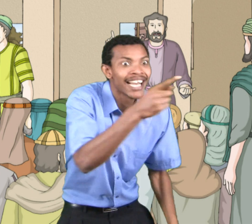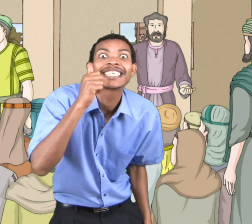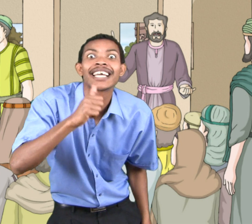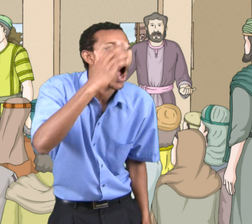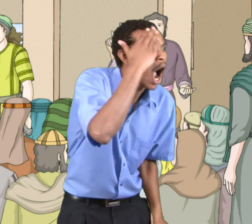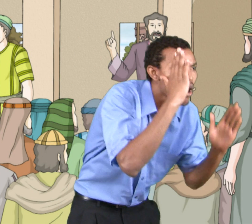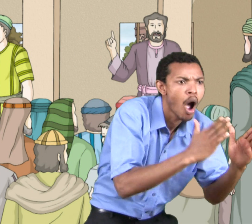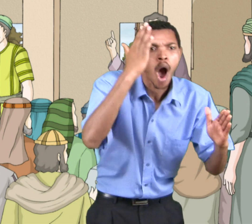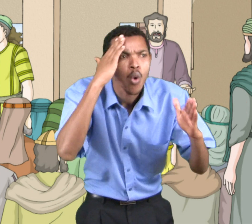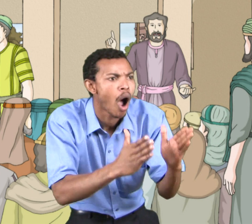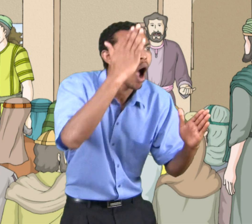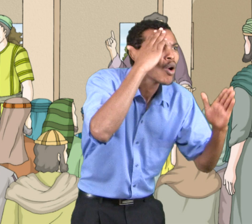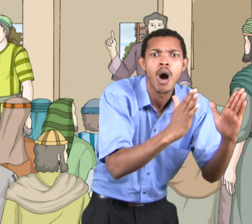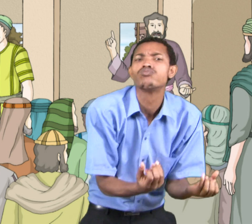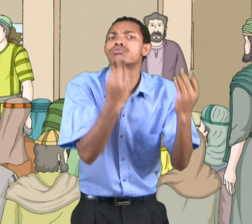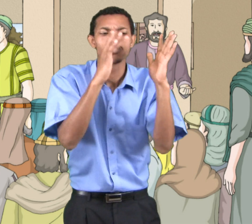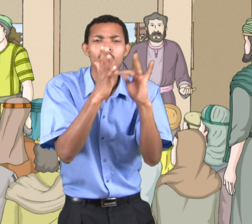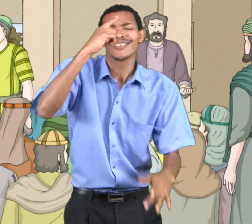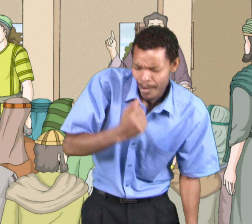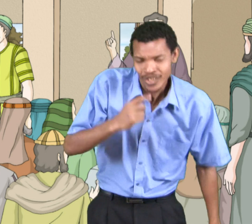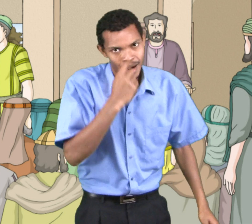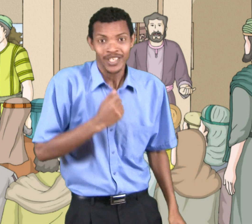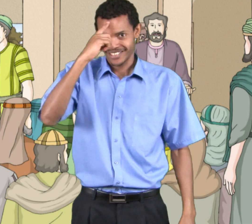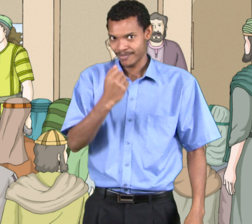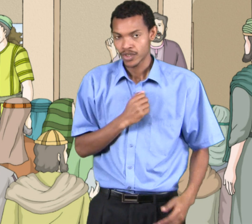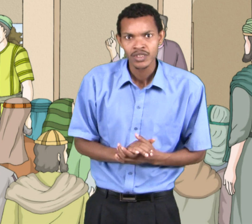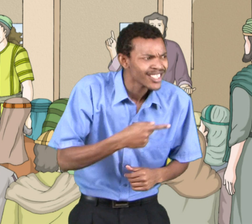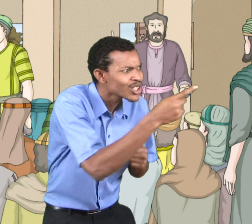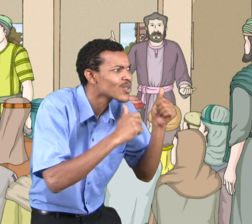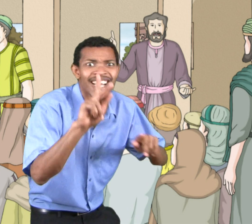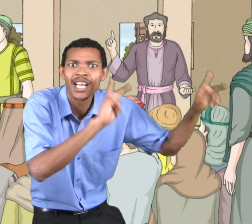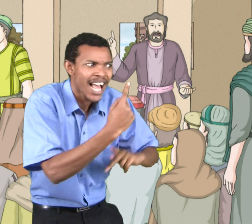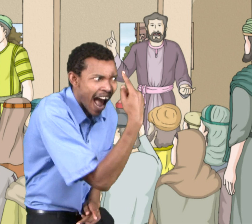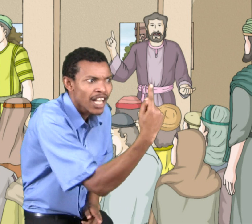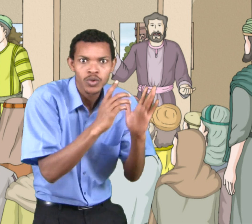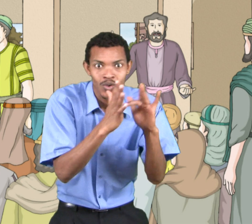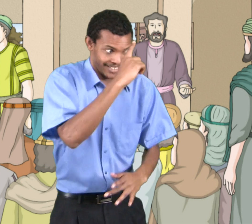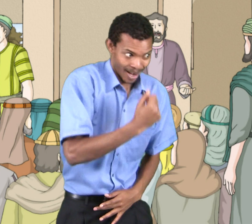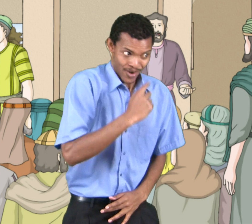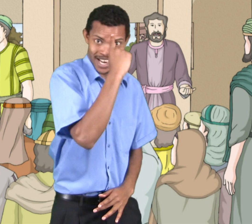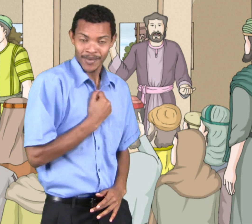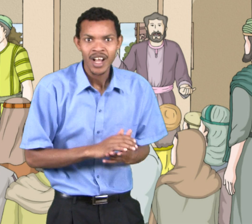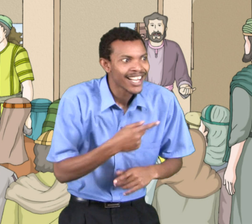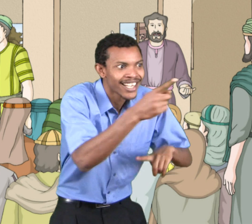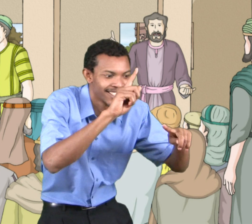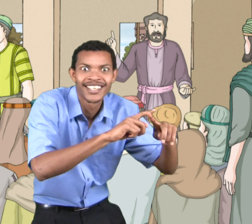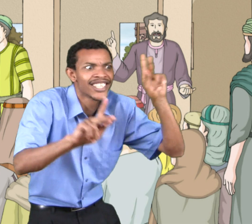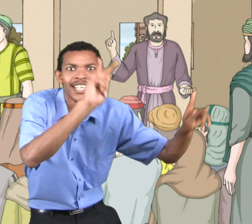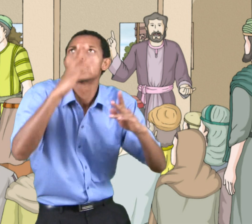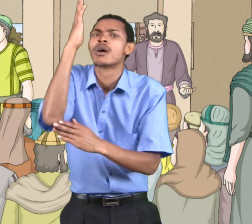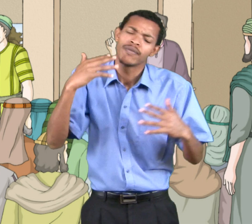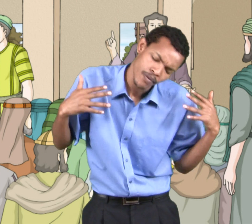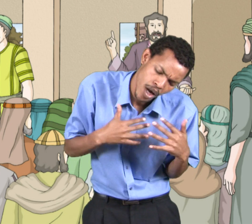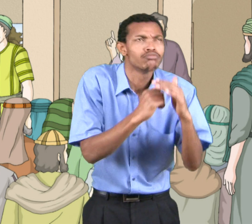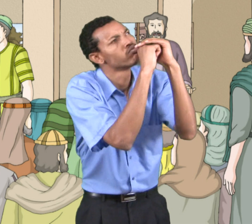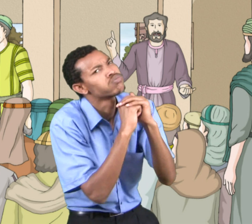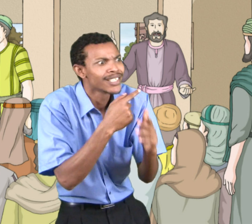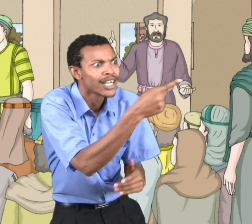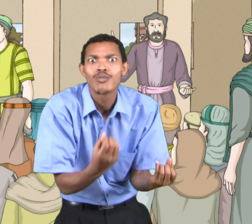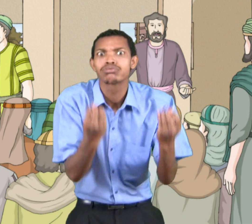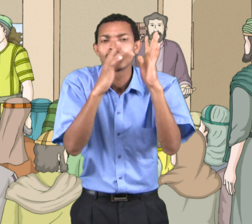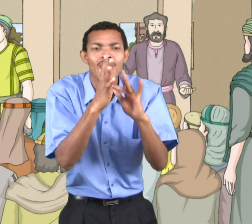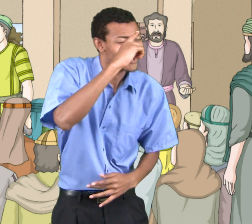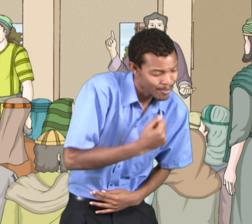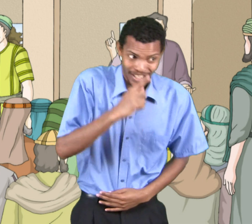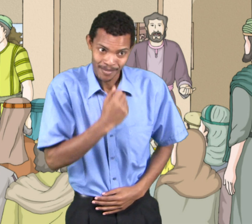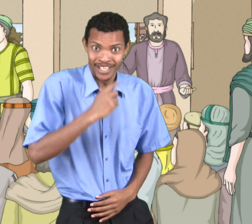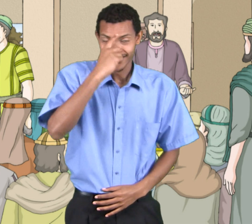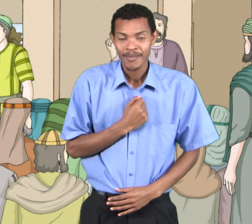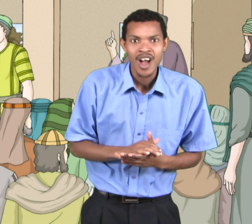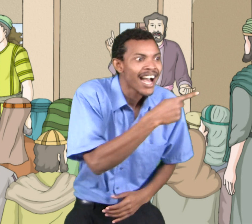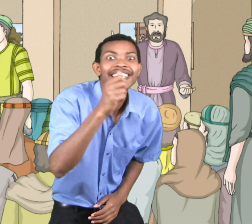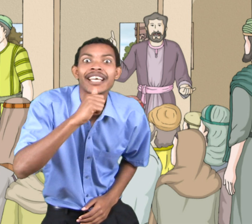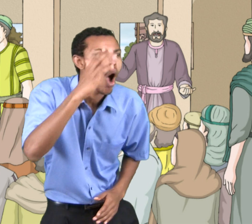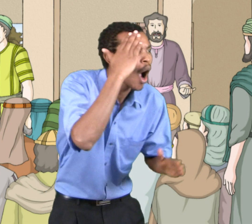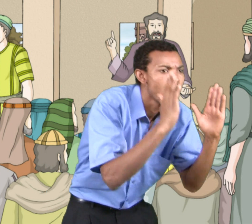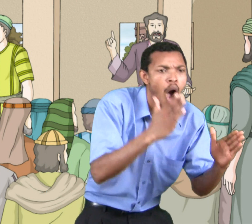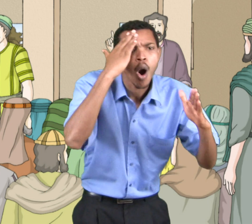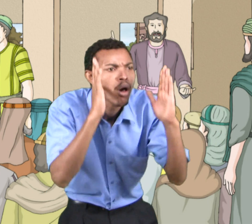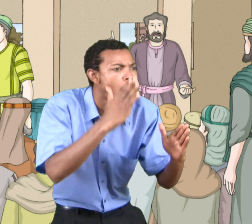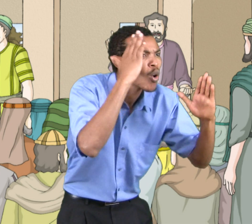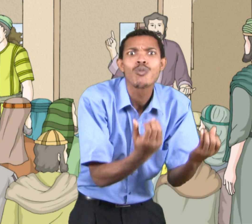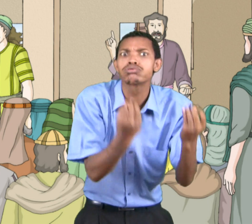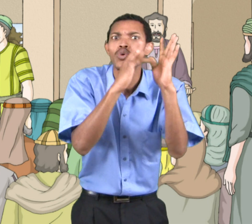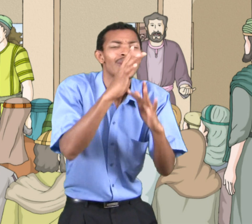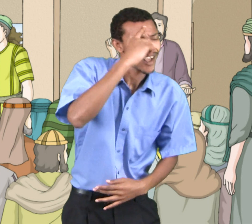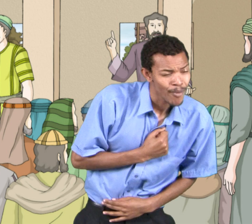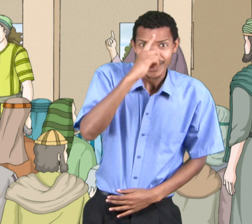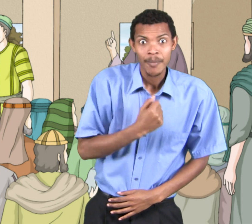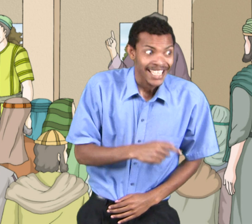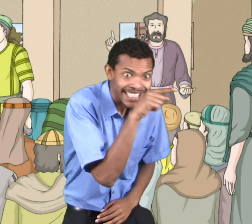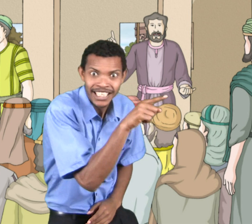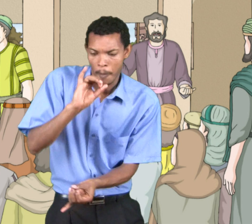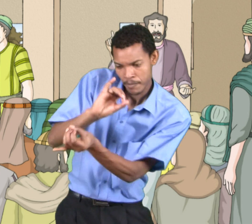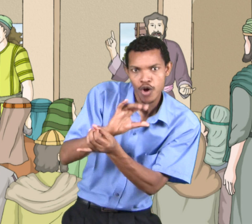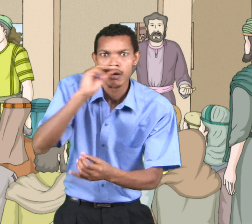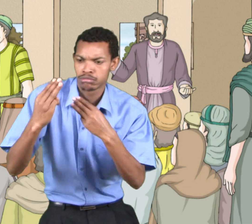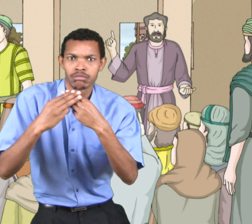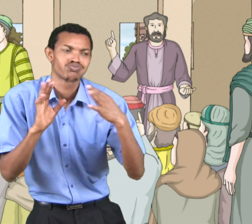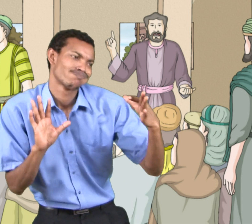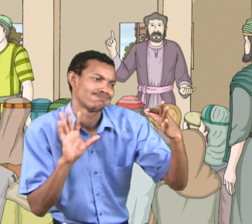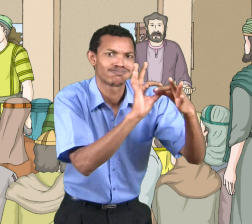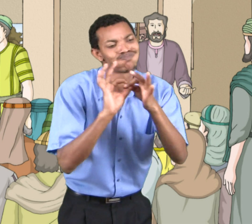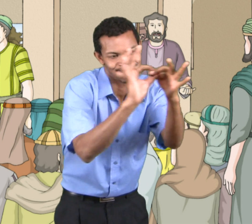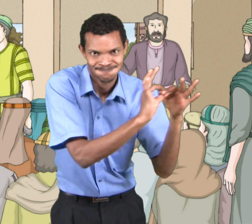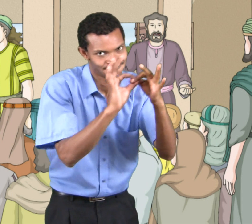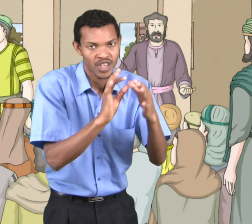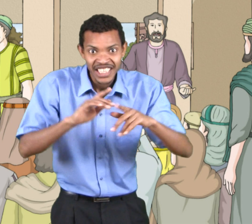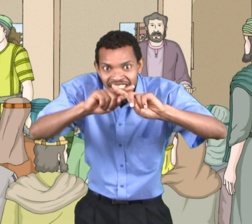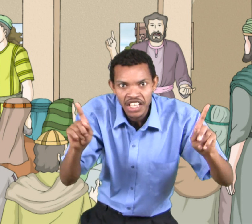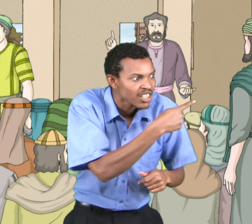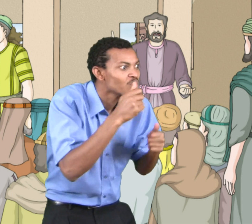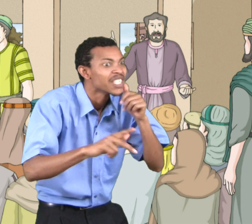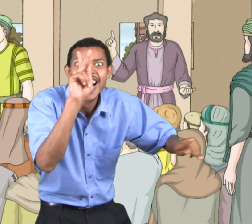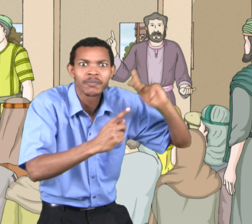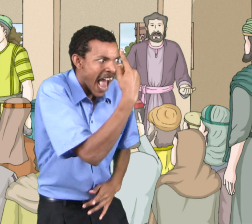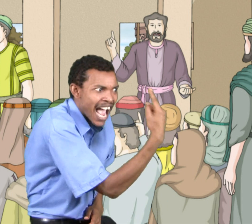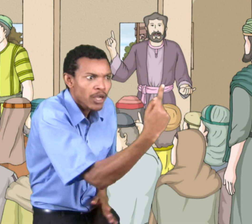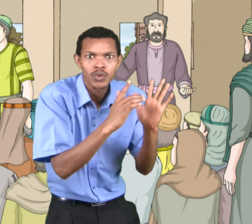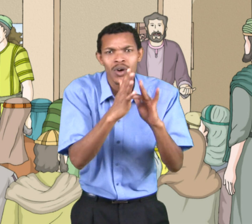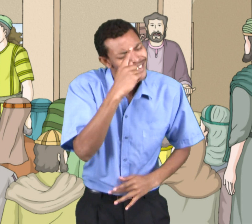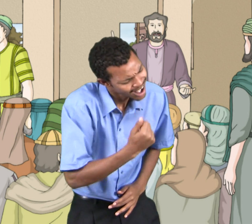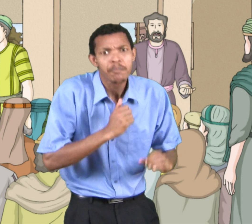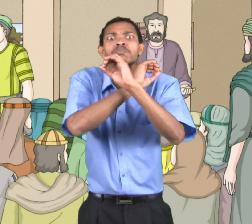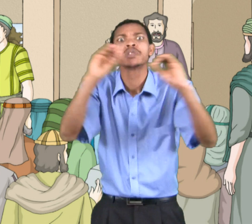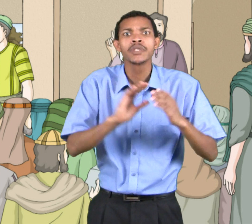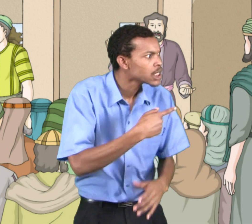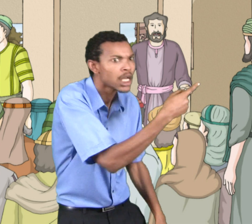Some of the Jews were persuaded and joined Paul and Silas, along with a large number of God-fearing Greeks and quite a few leading women.